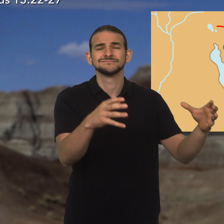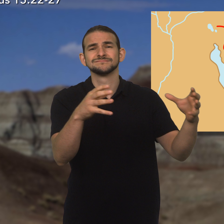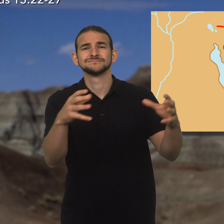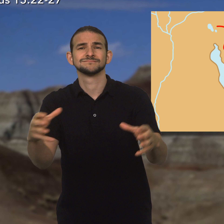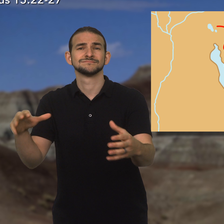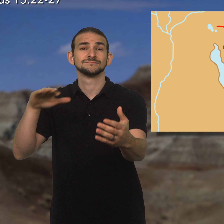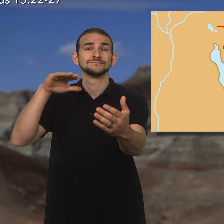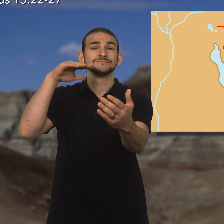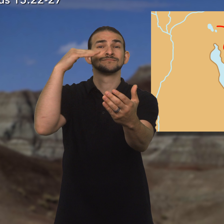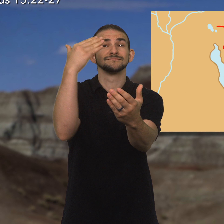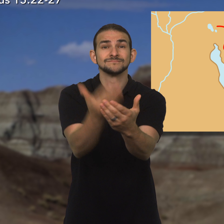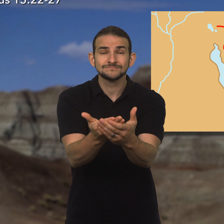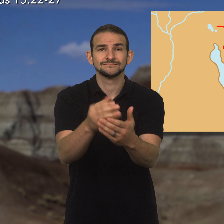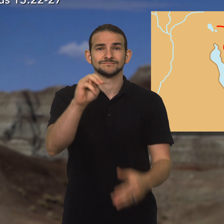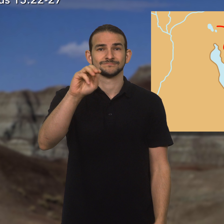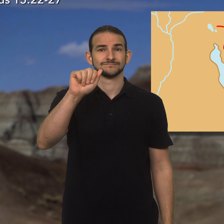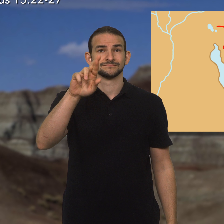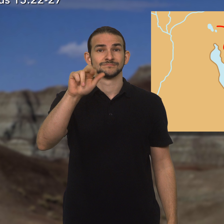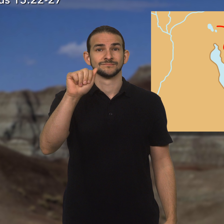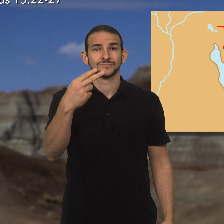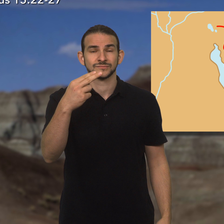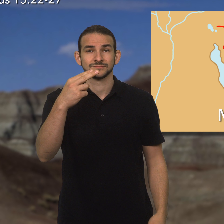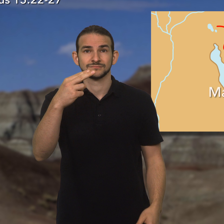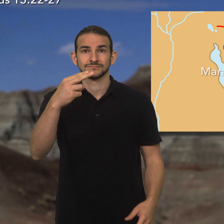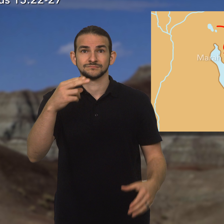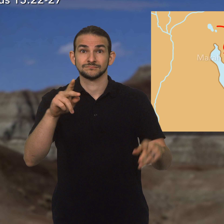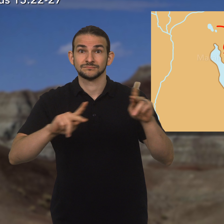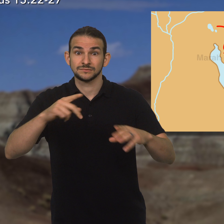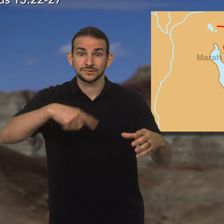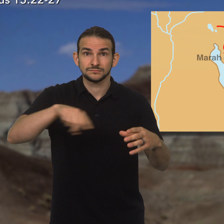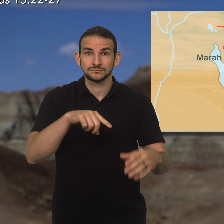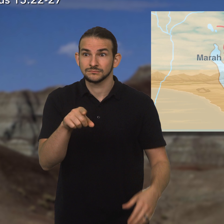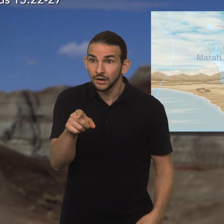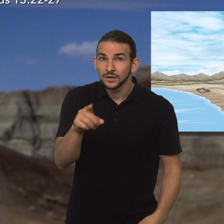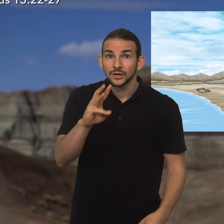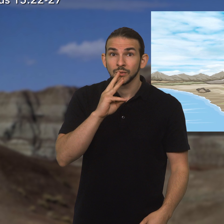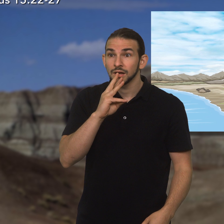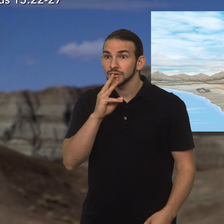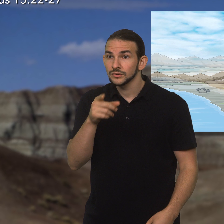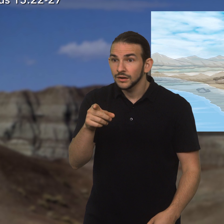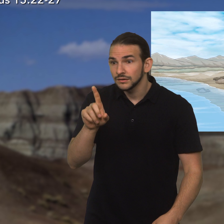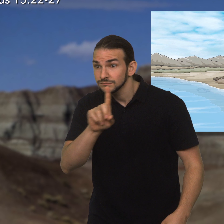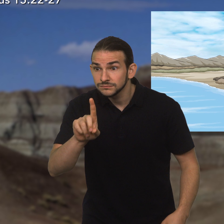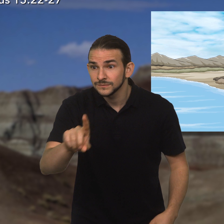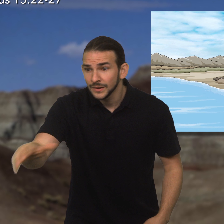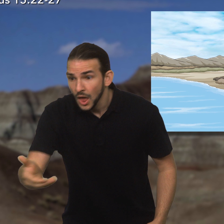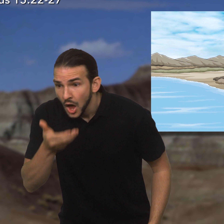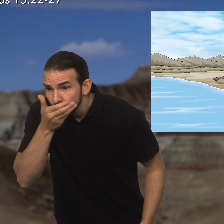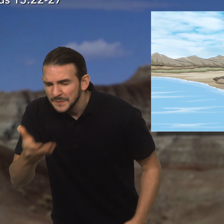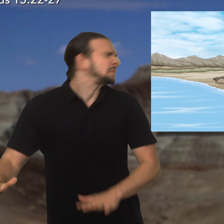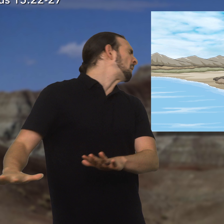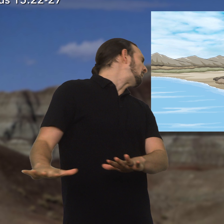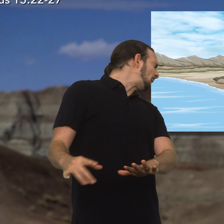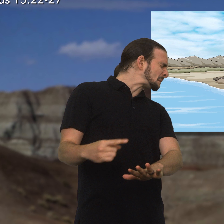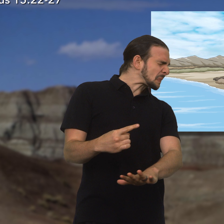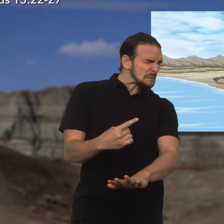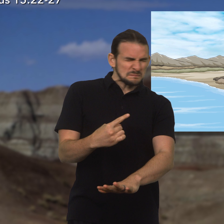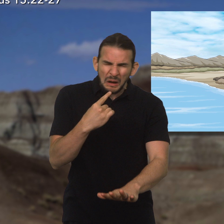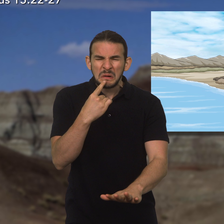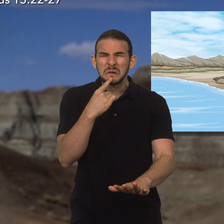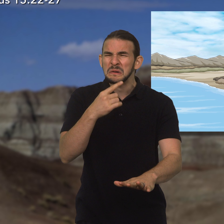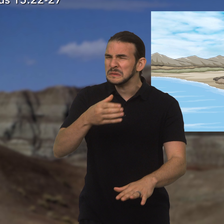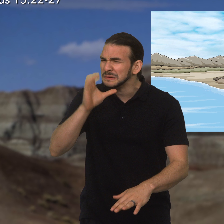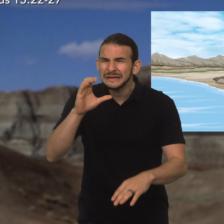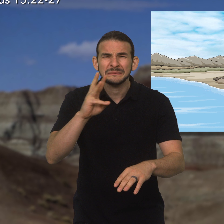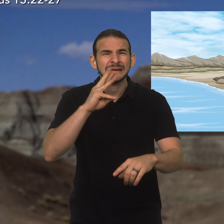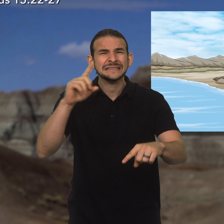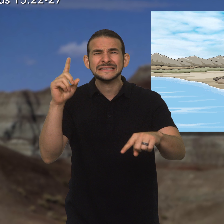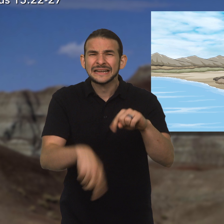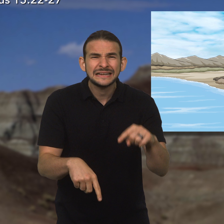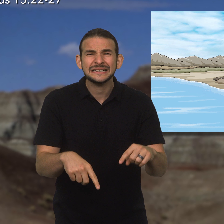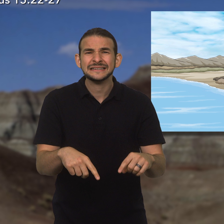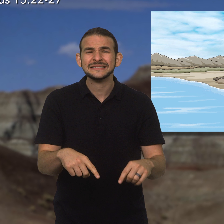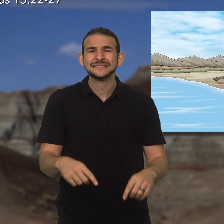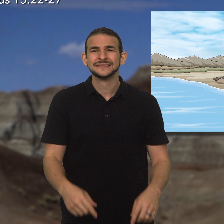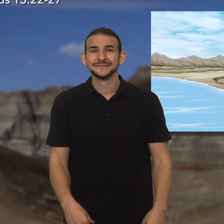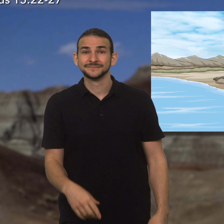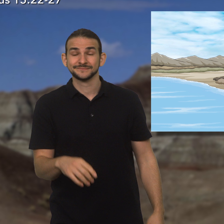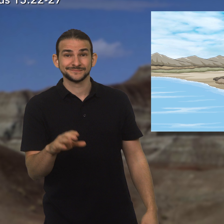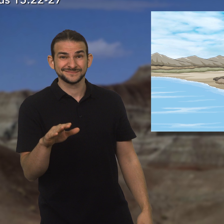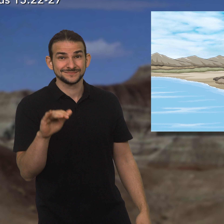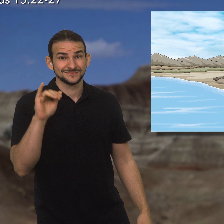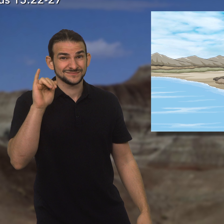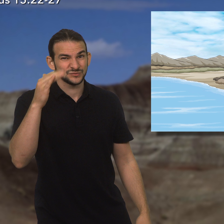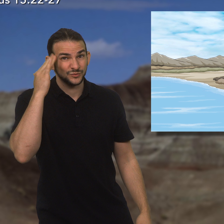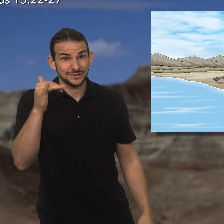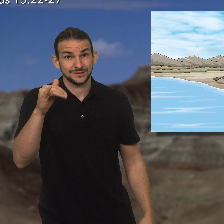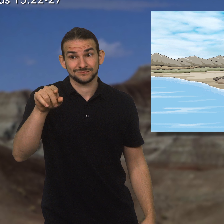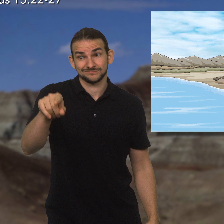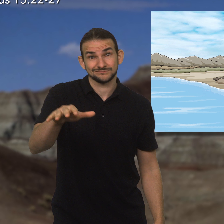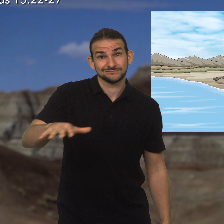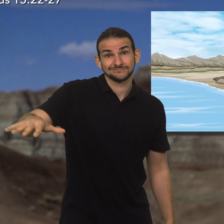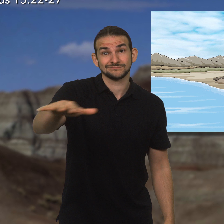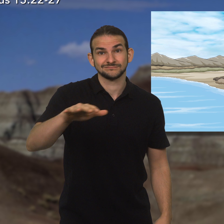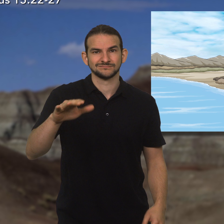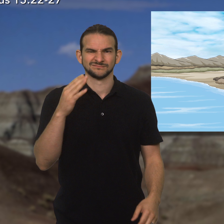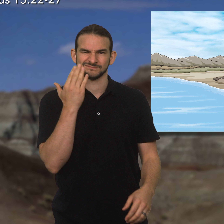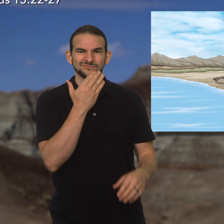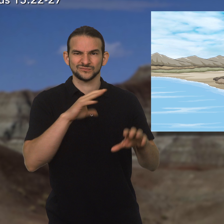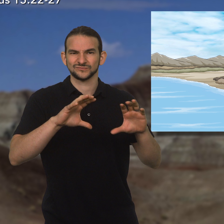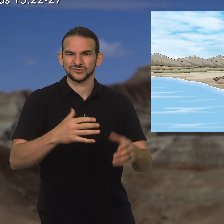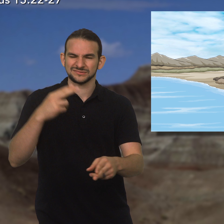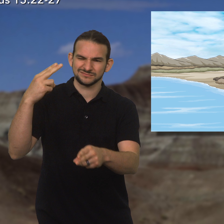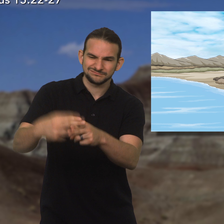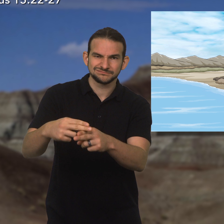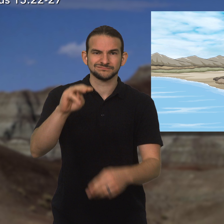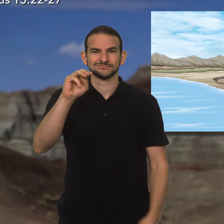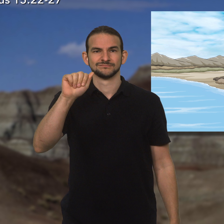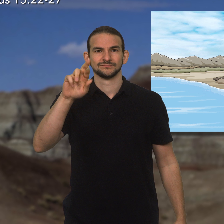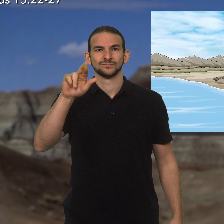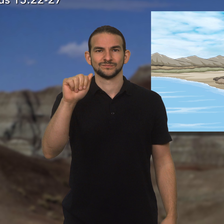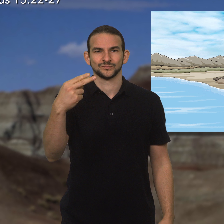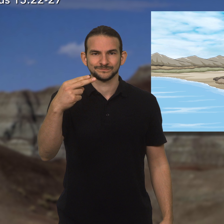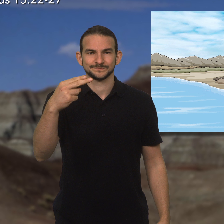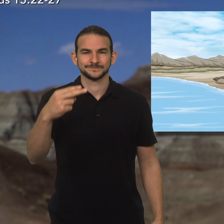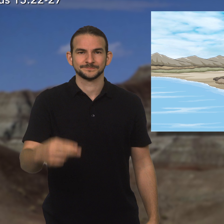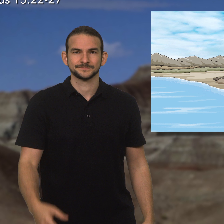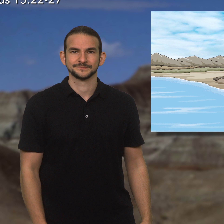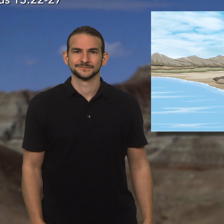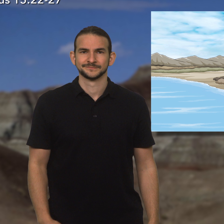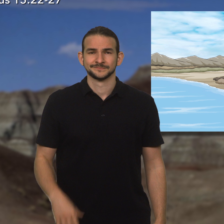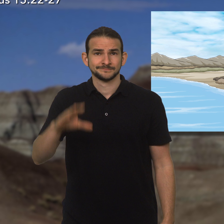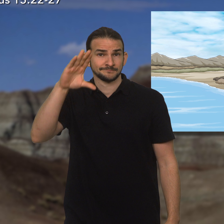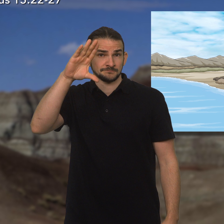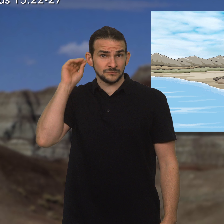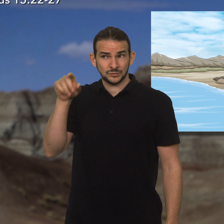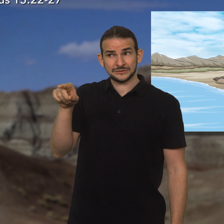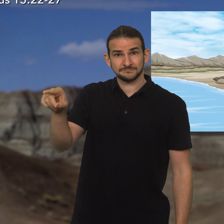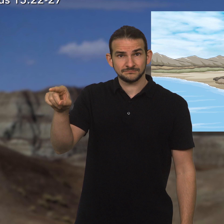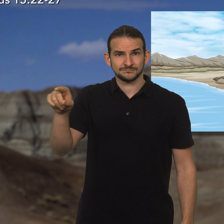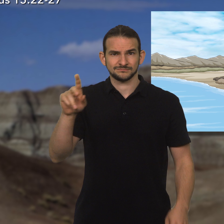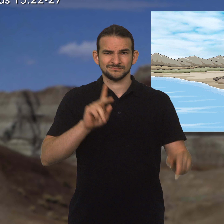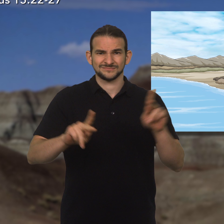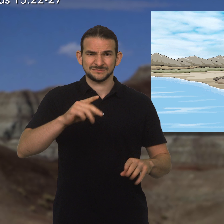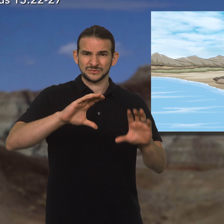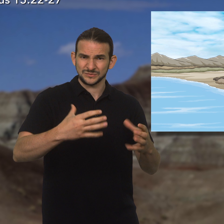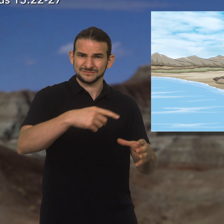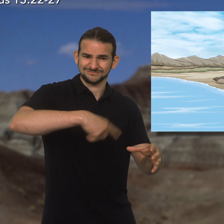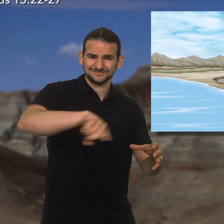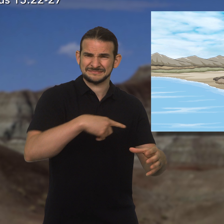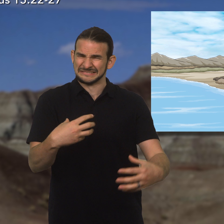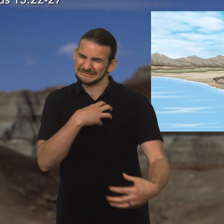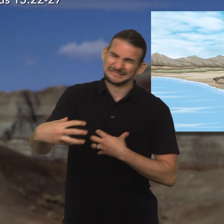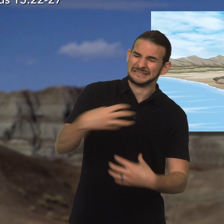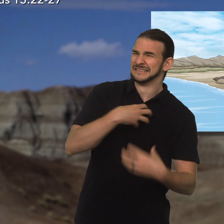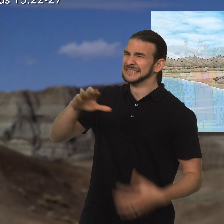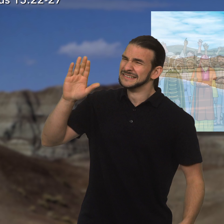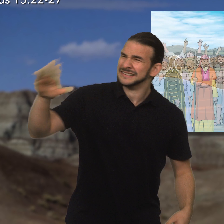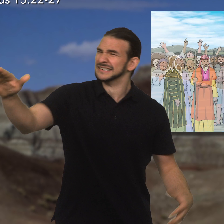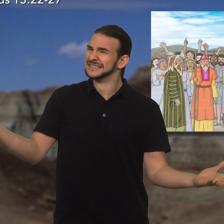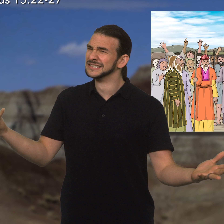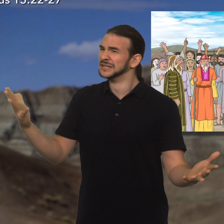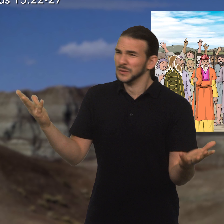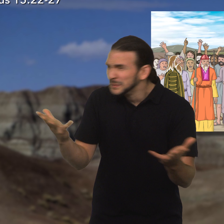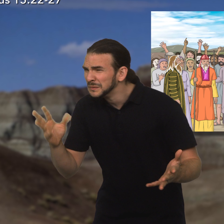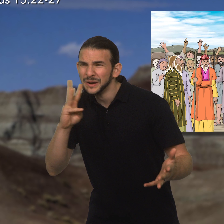And when they came to Marah, they could not drink the water there because it was bitter.